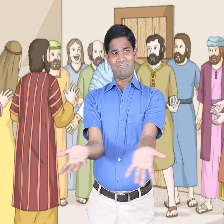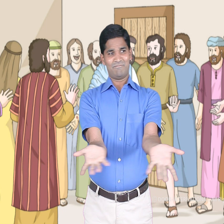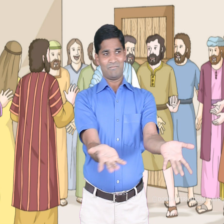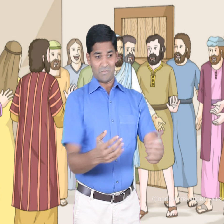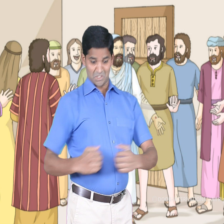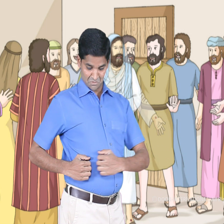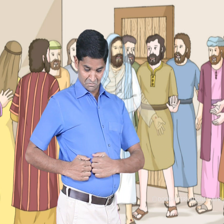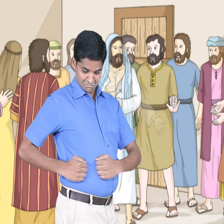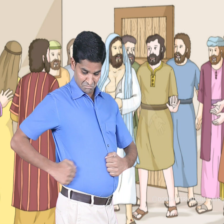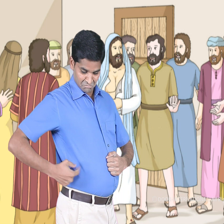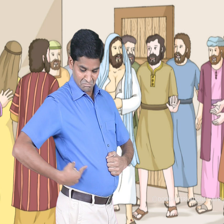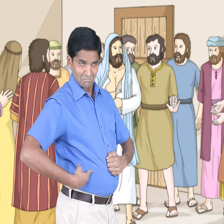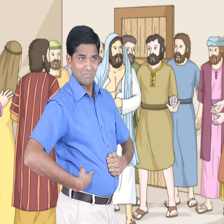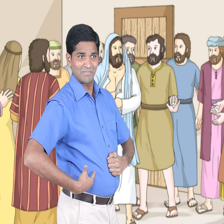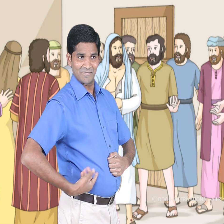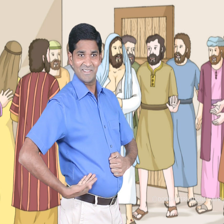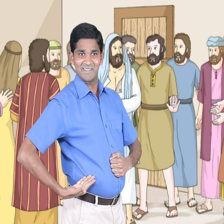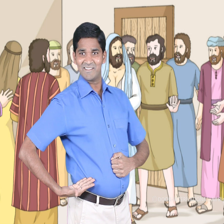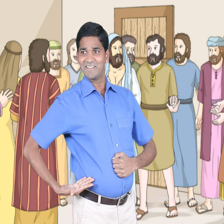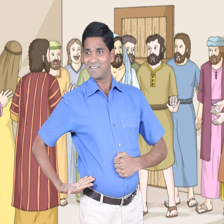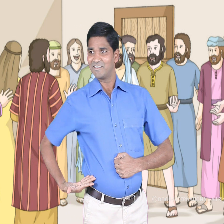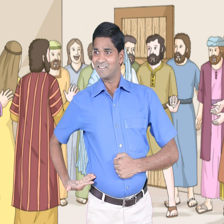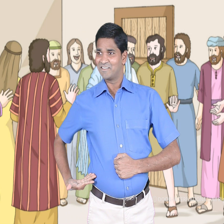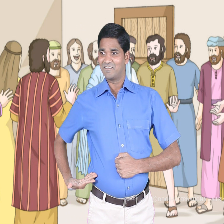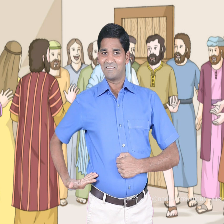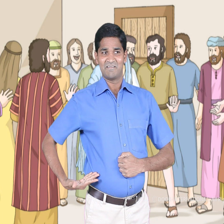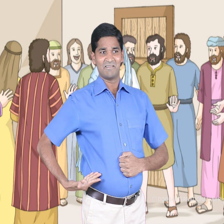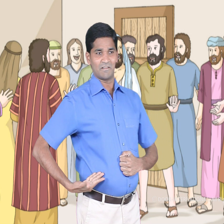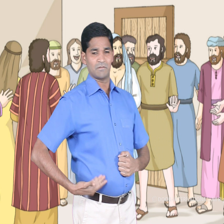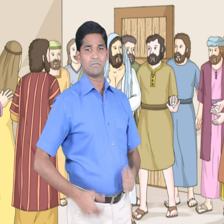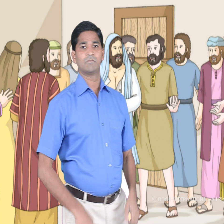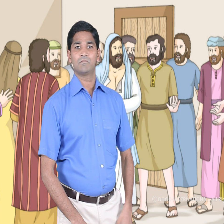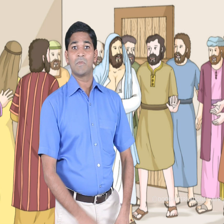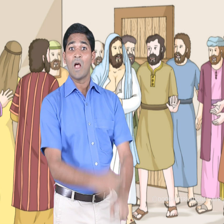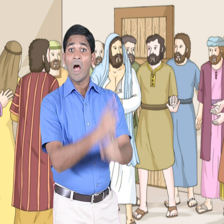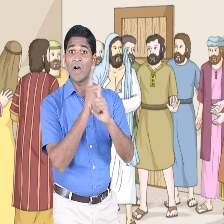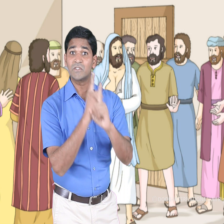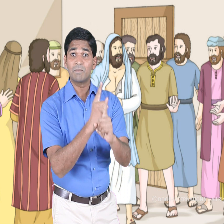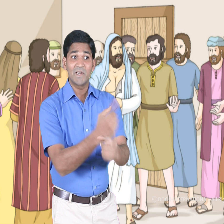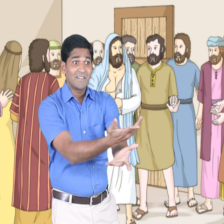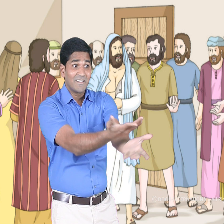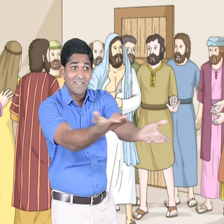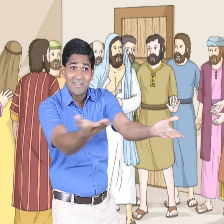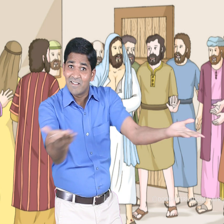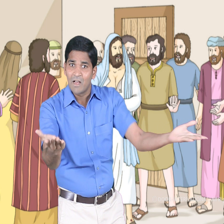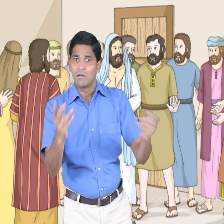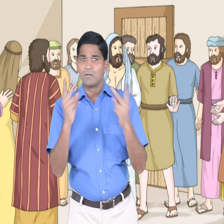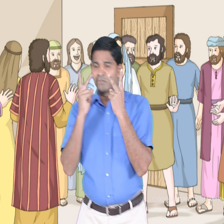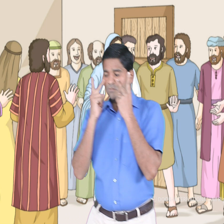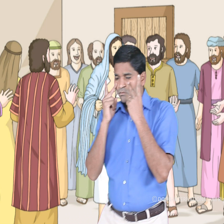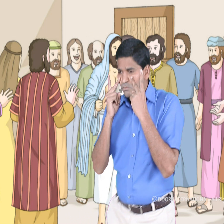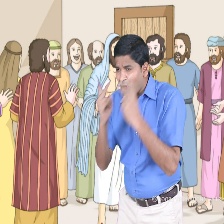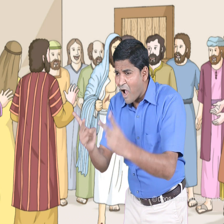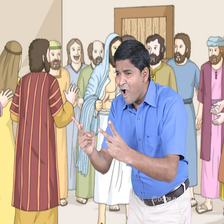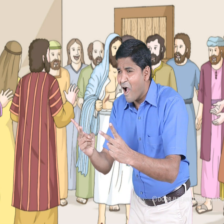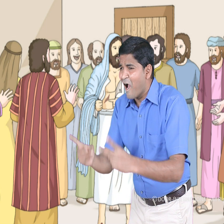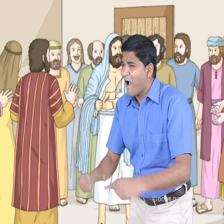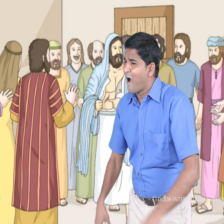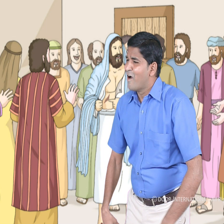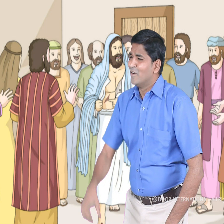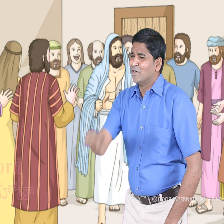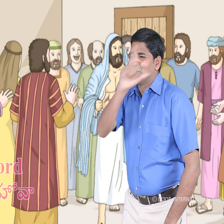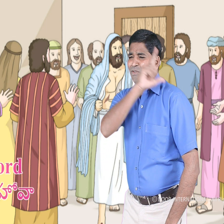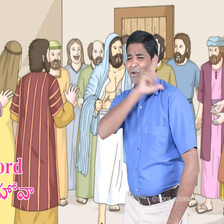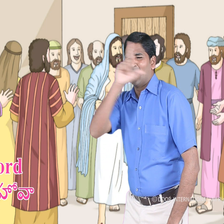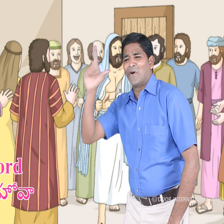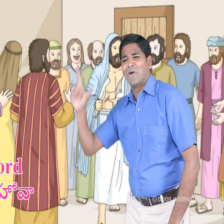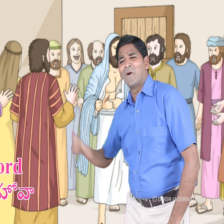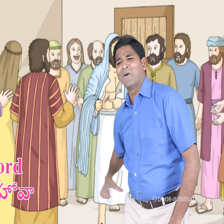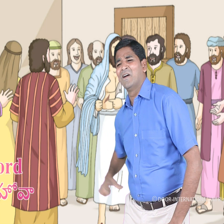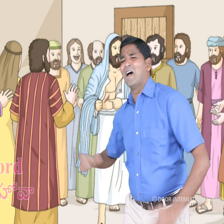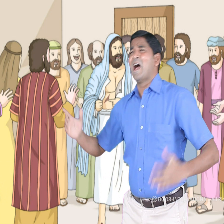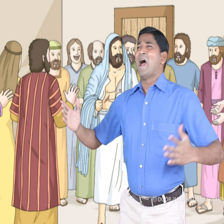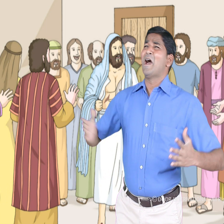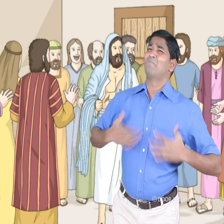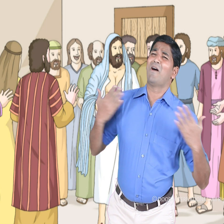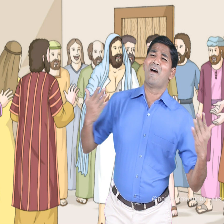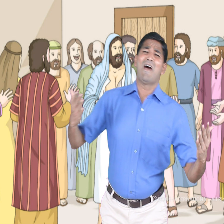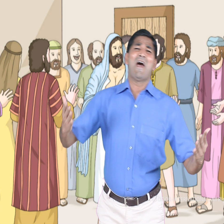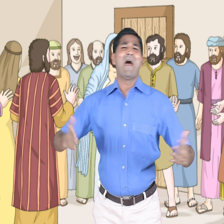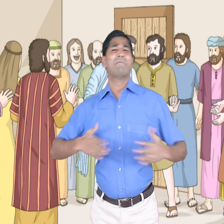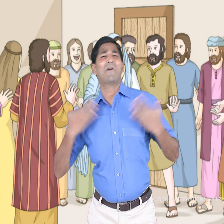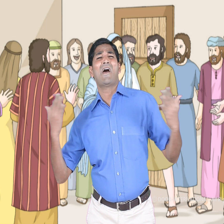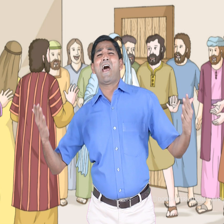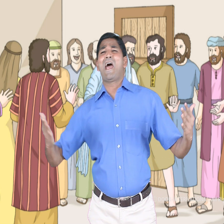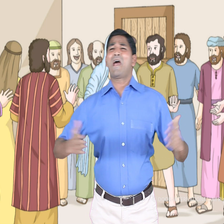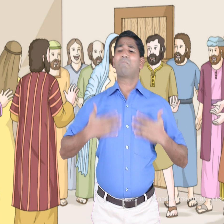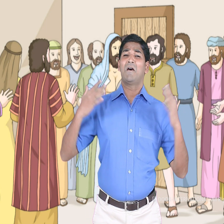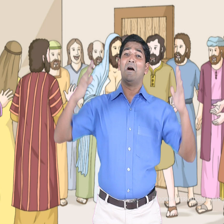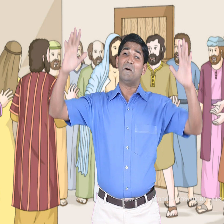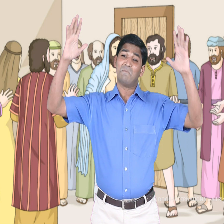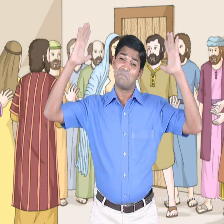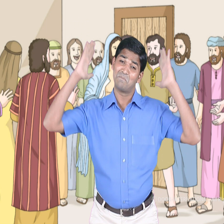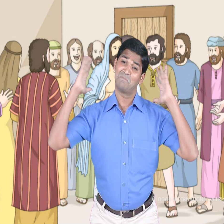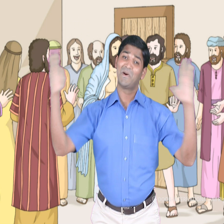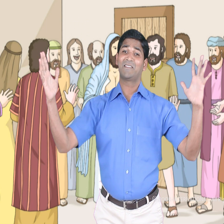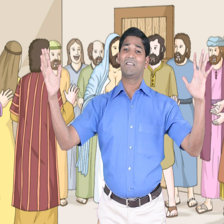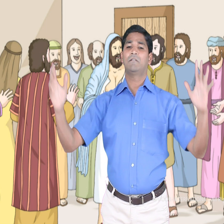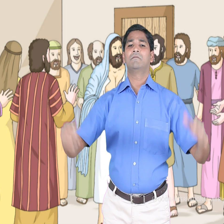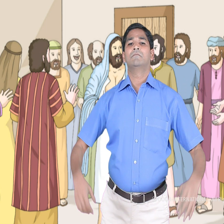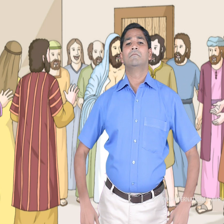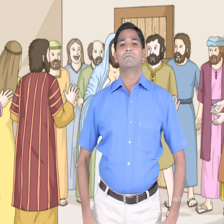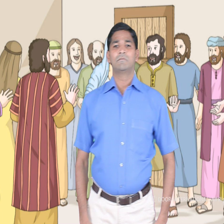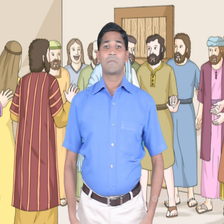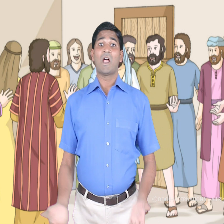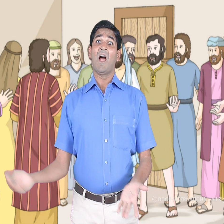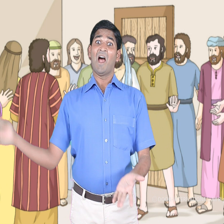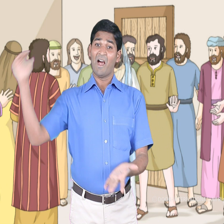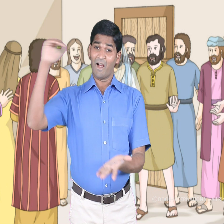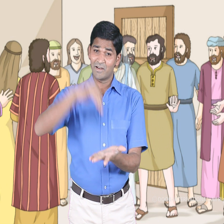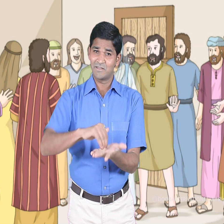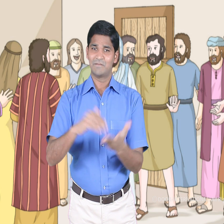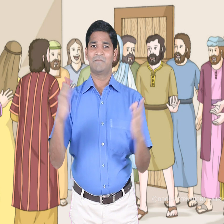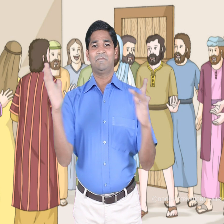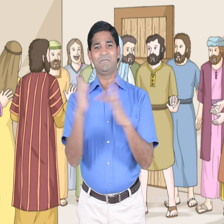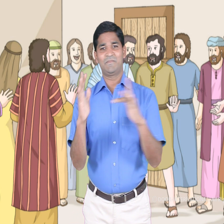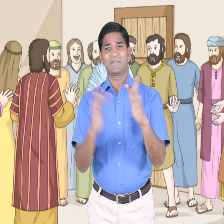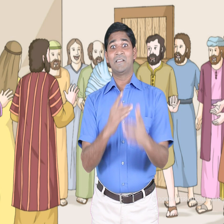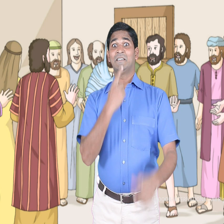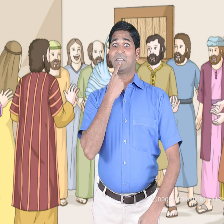“Peace be with you!” He said to them.